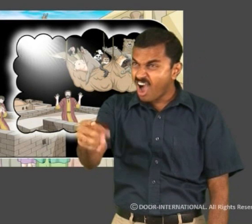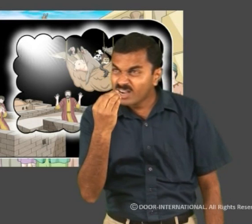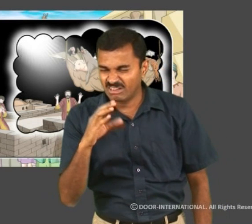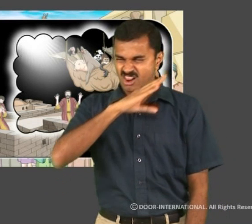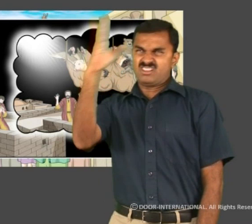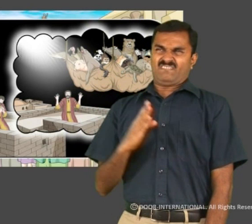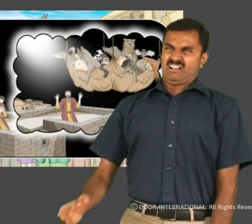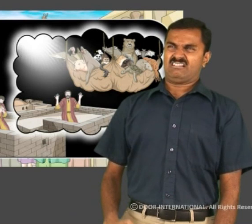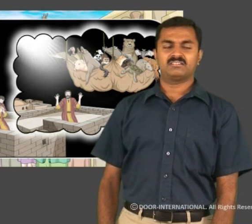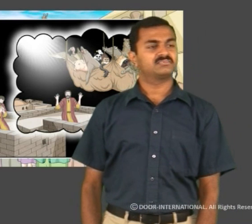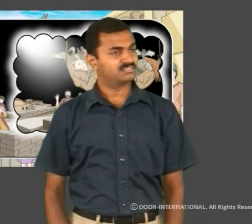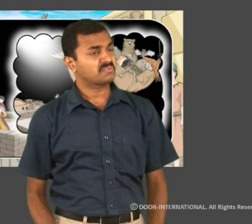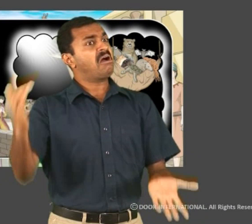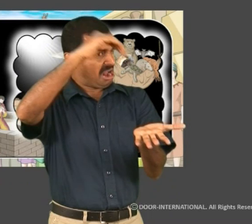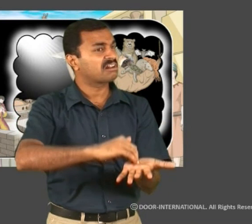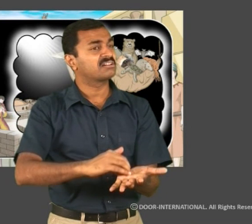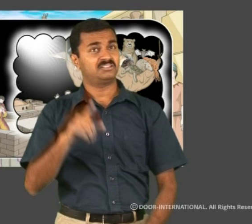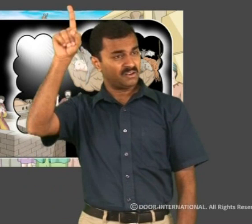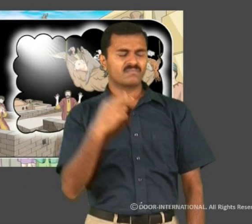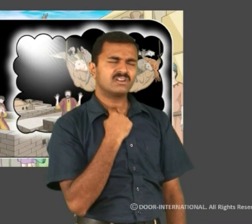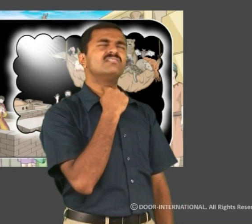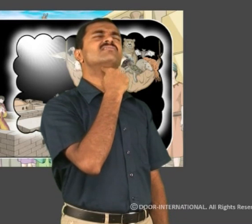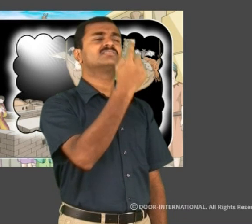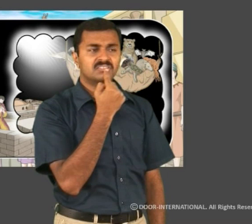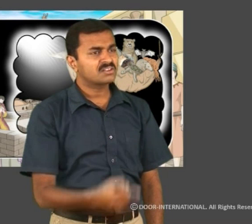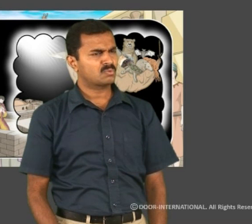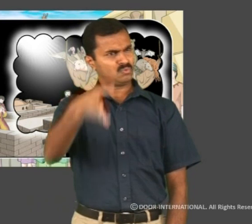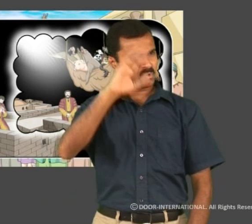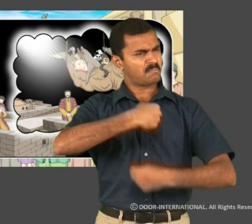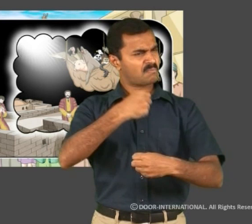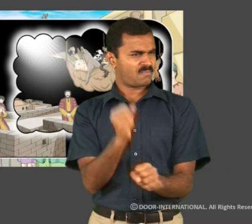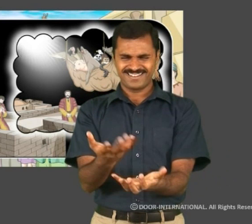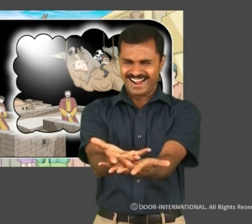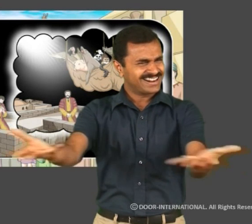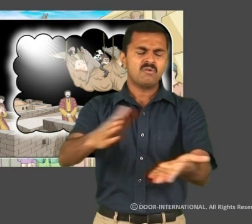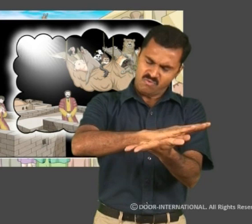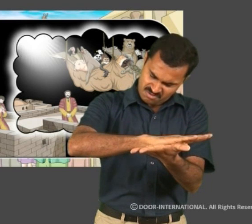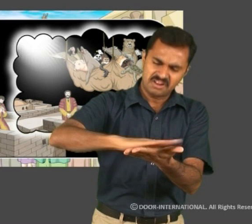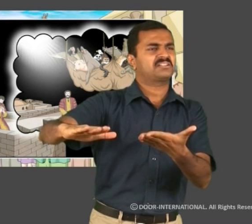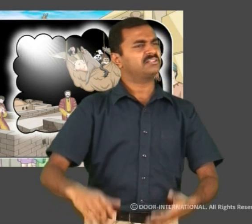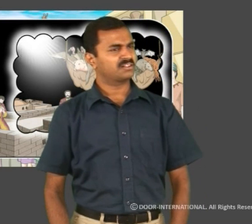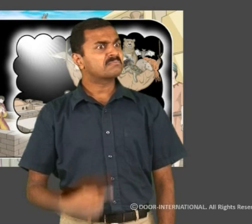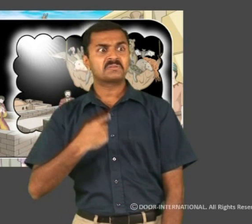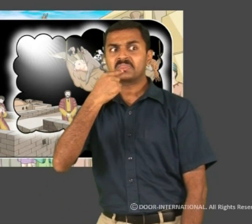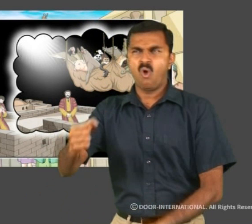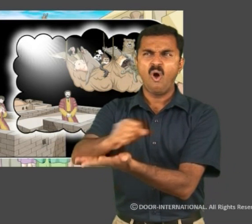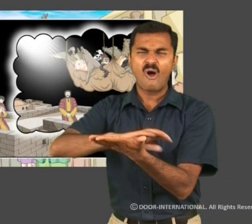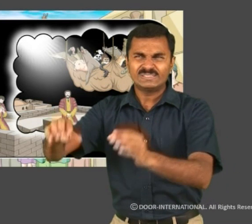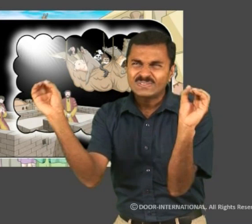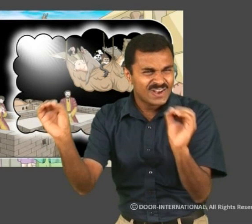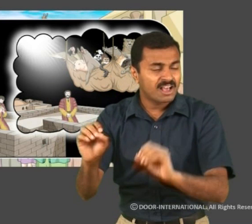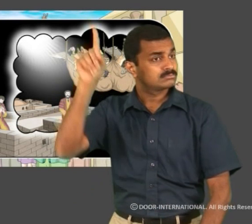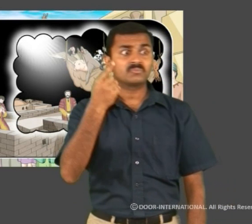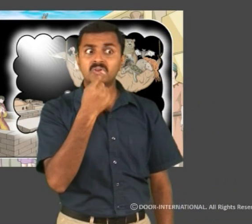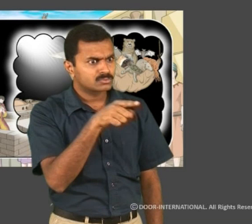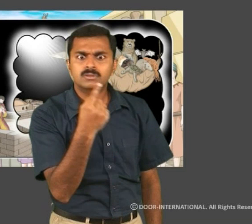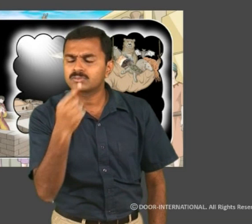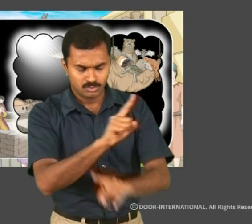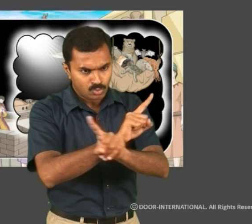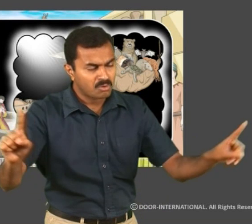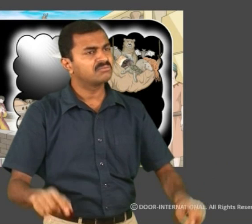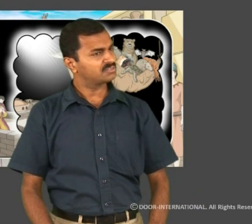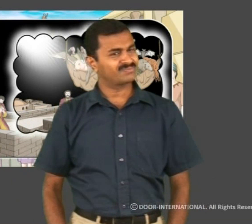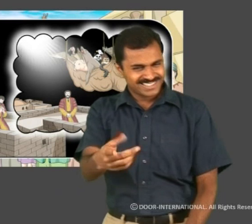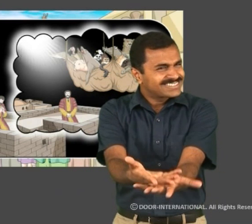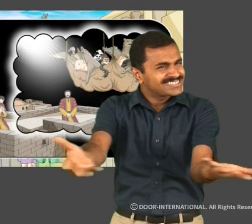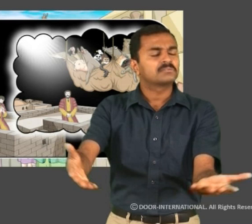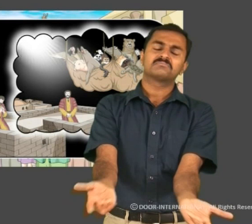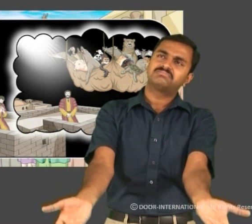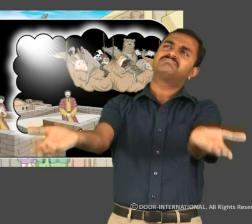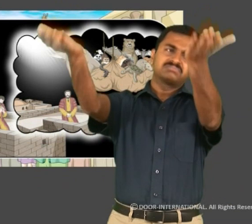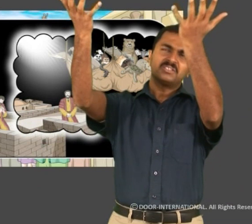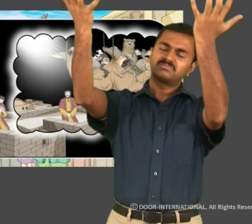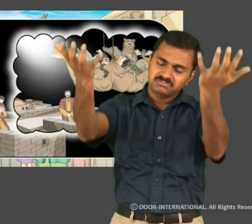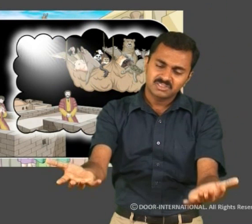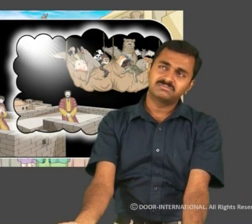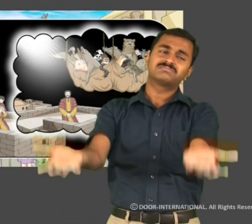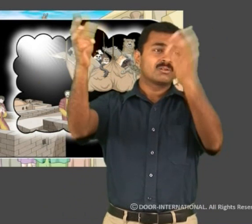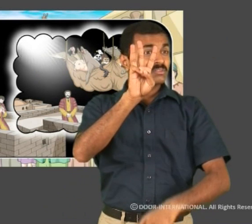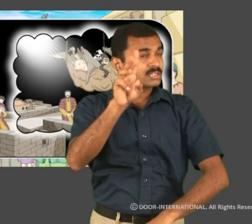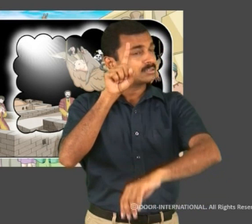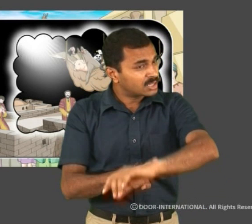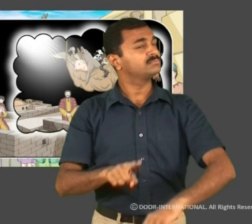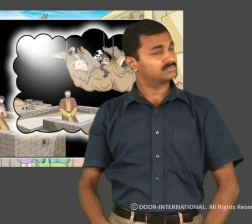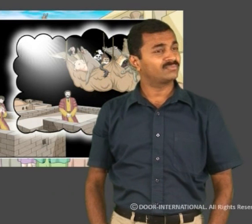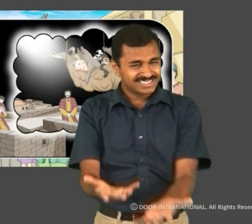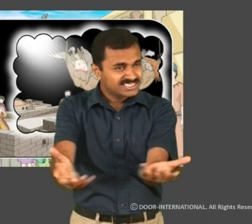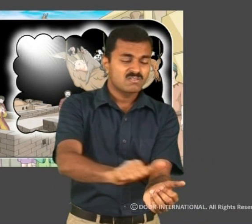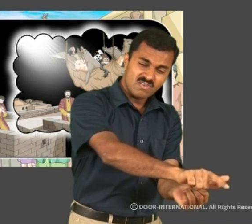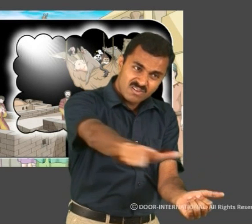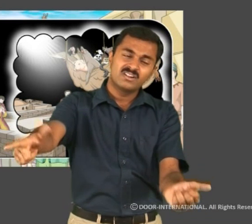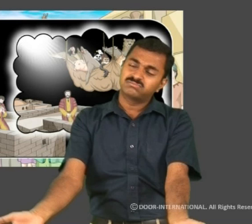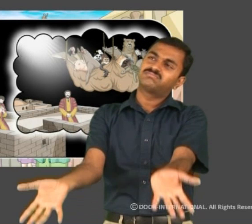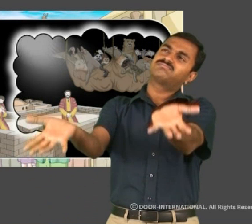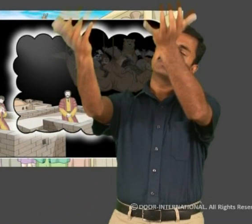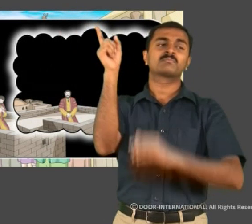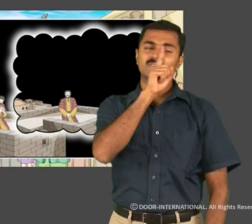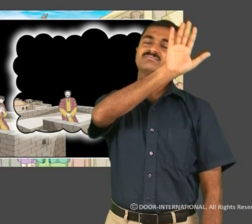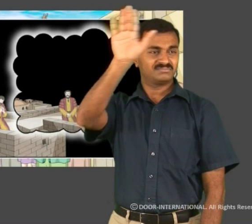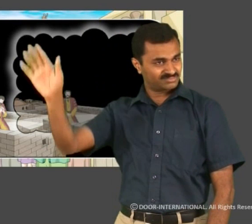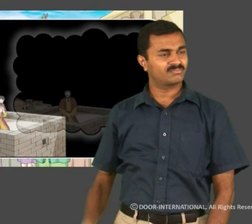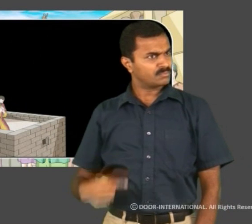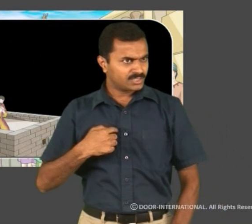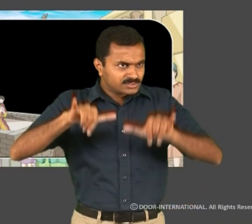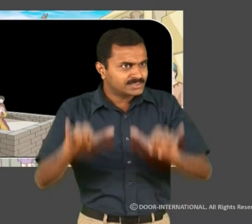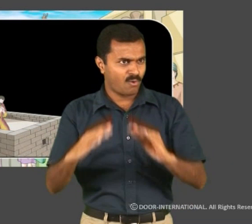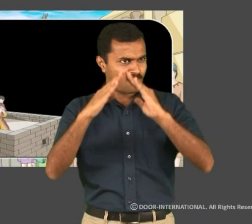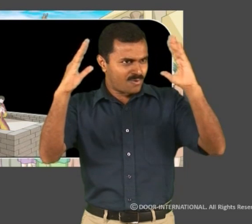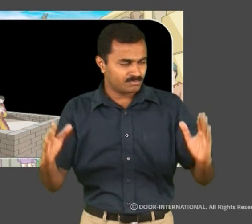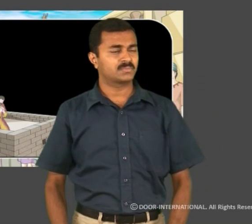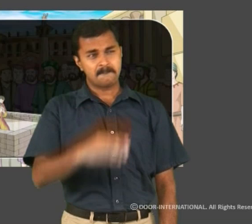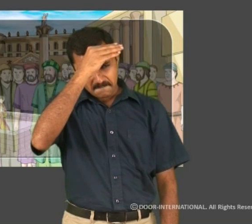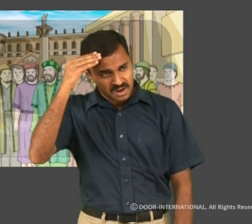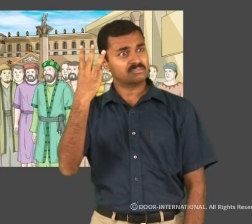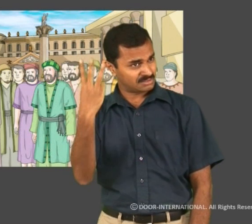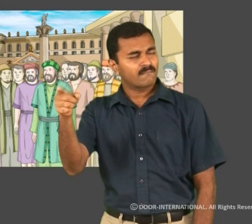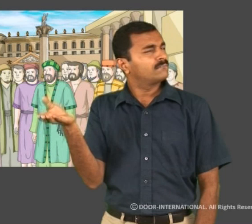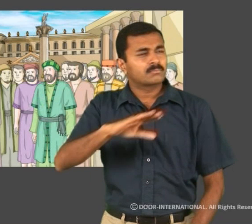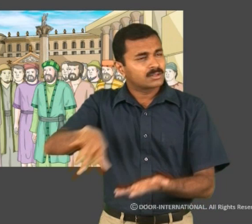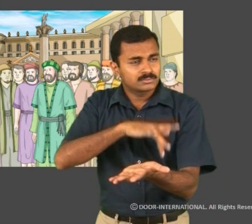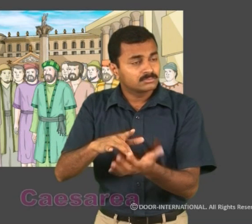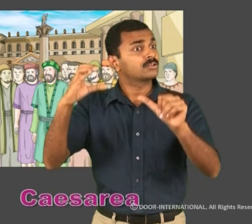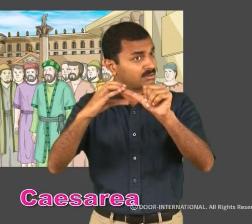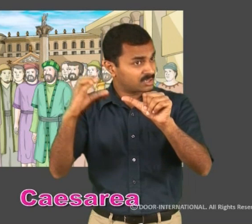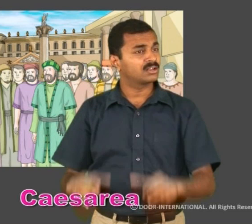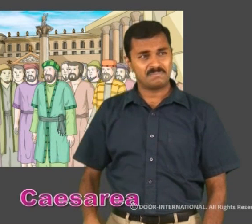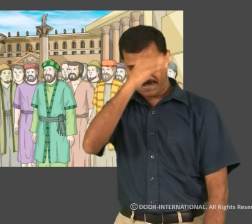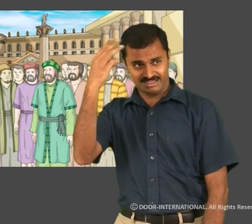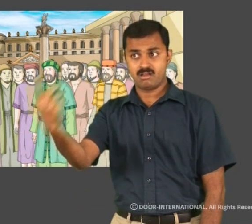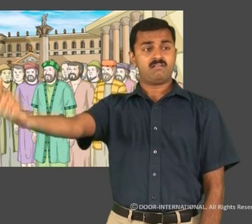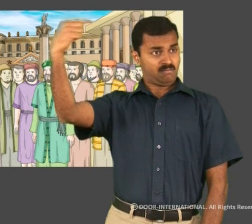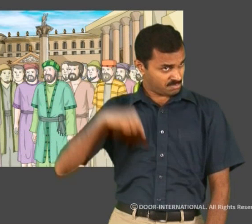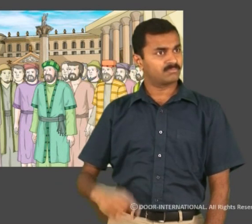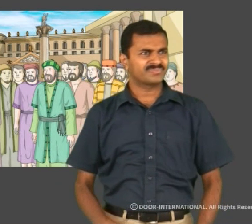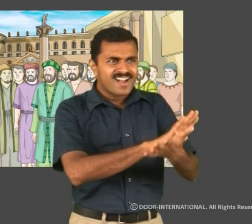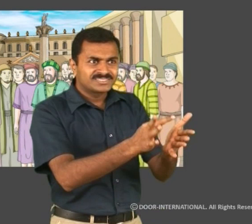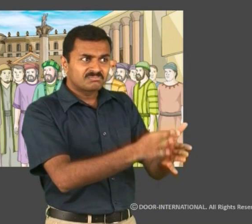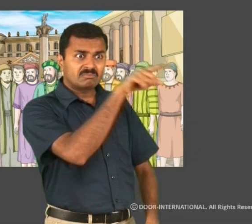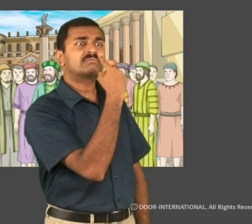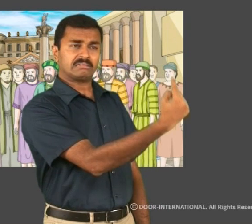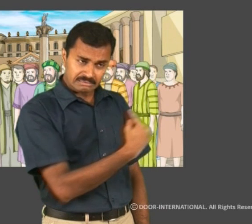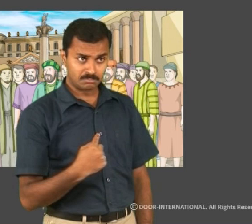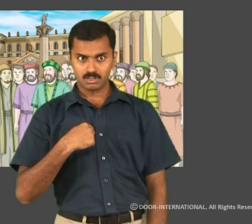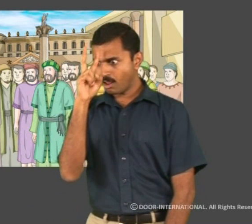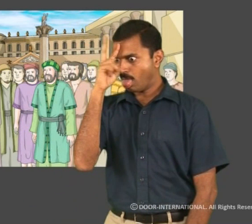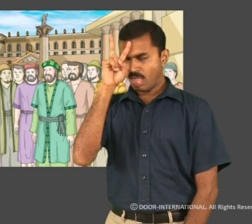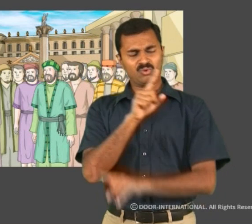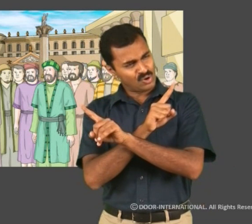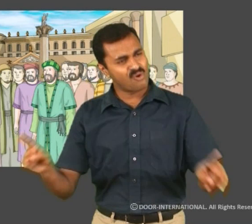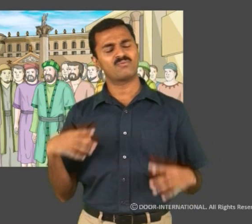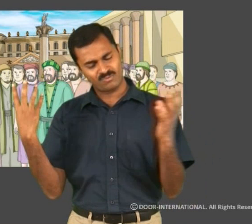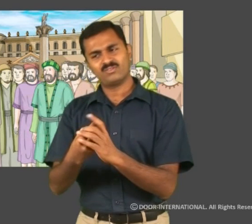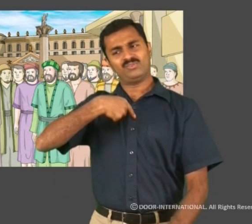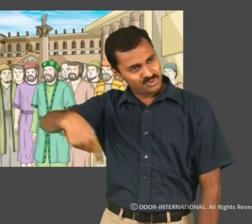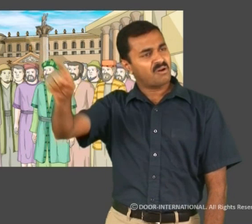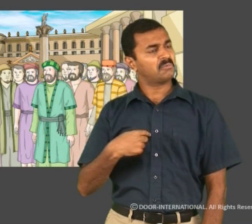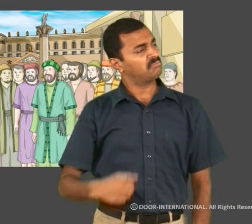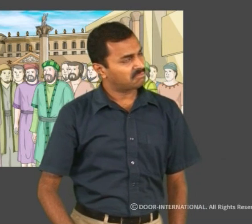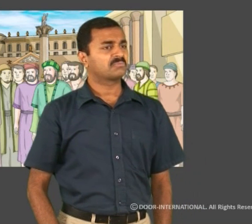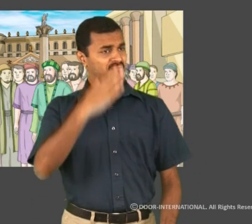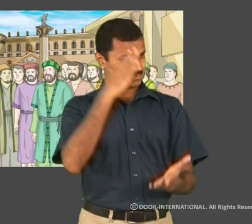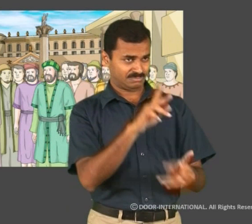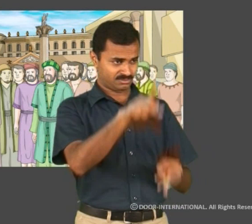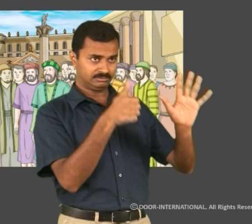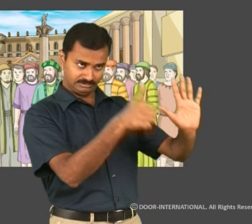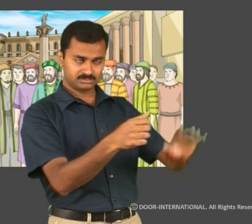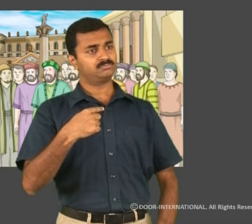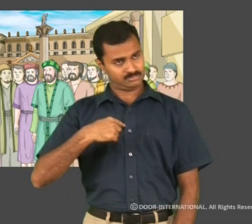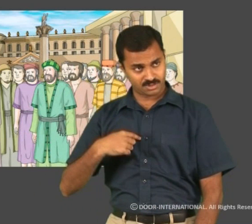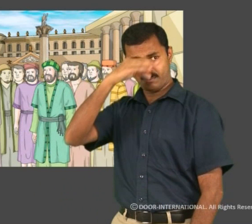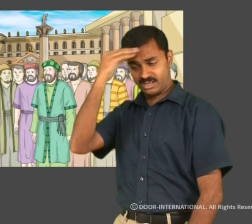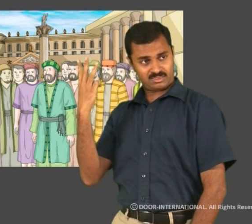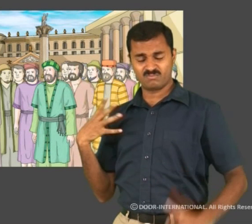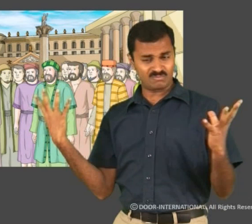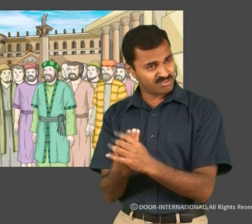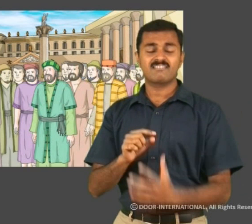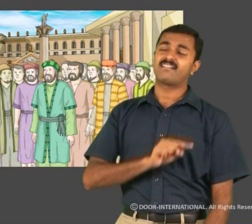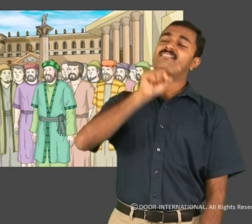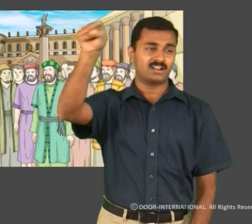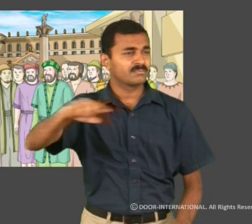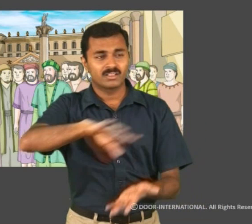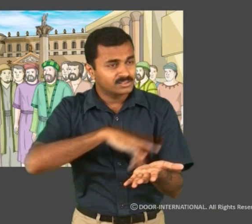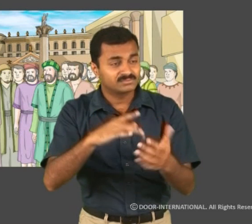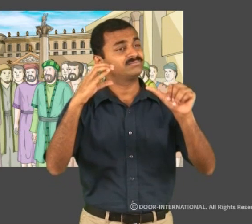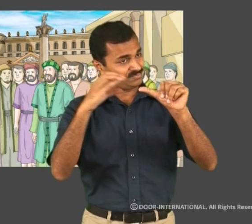But the voice spoke from heaven a second time, ‘Do not call anything impure that God has made clean.’ This happened three times, and everything was drawn back up into heaven. Just then three men sent to me from Caesarea stopped at the house where I was staying.